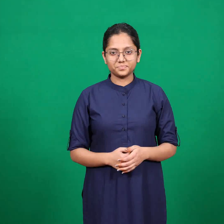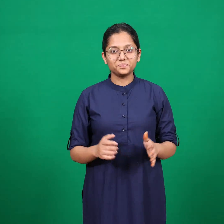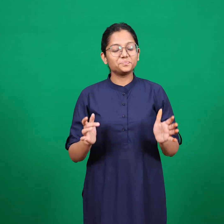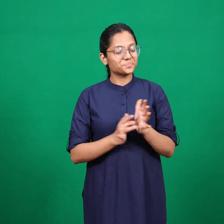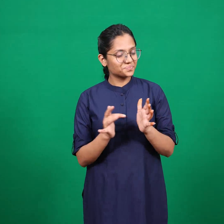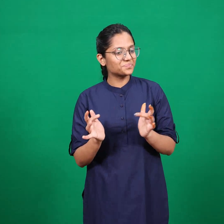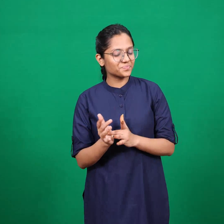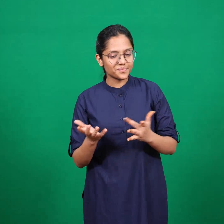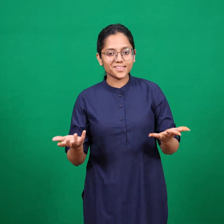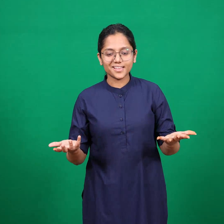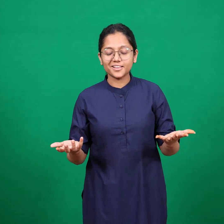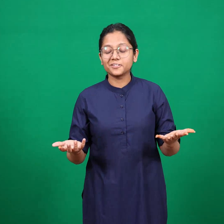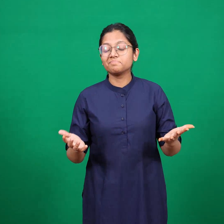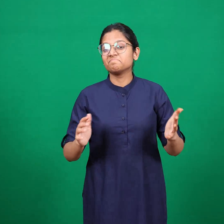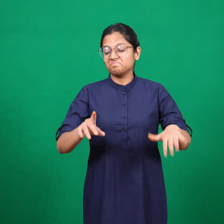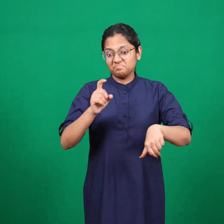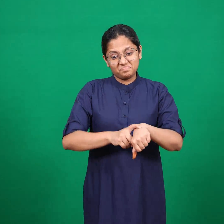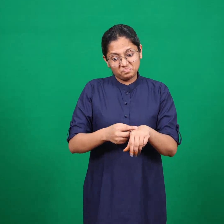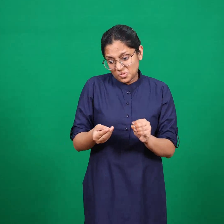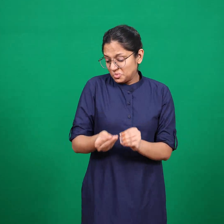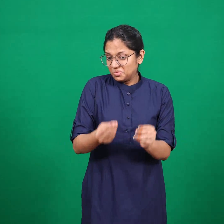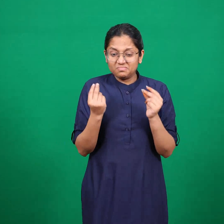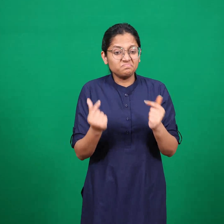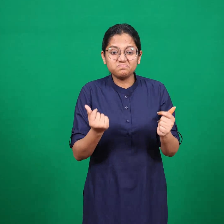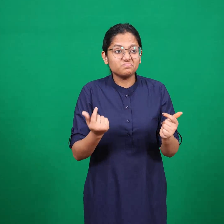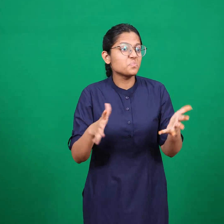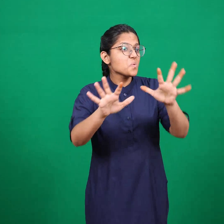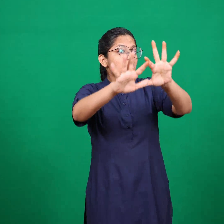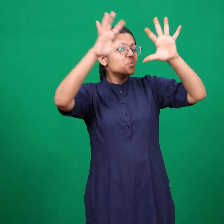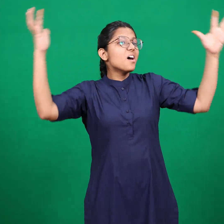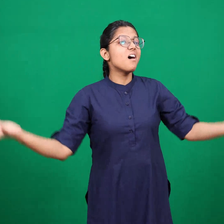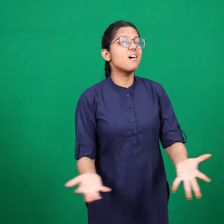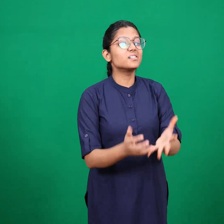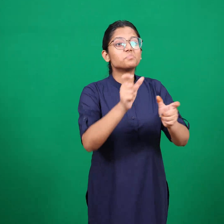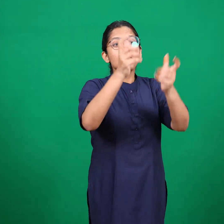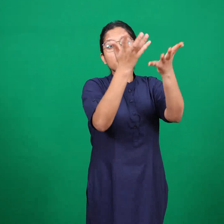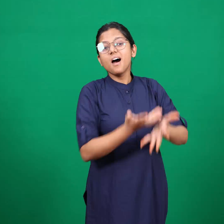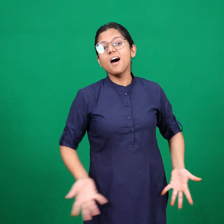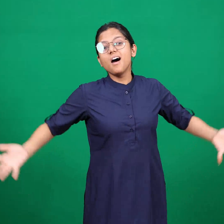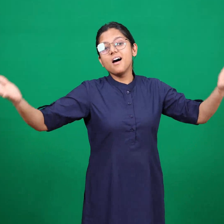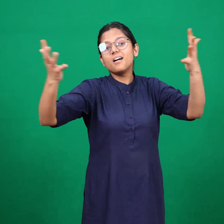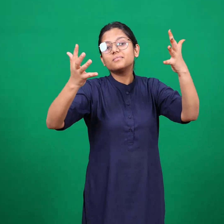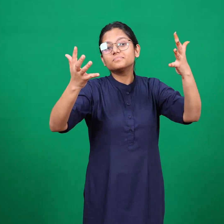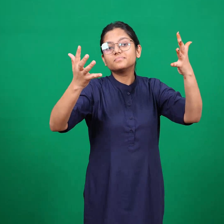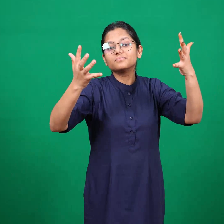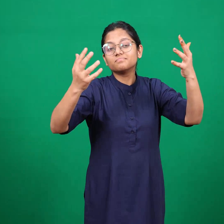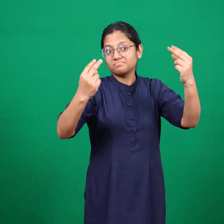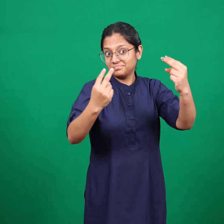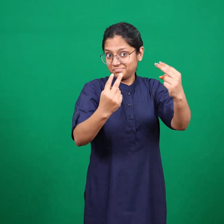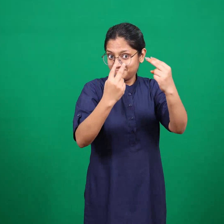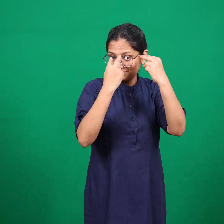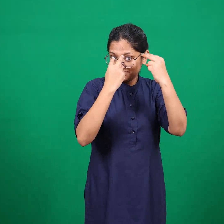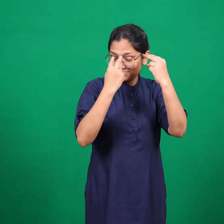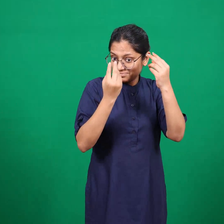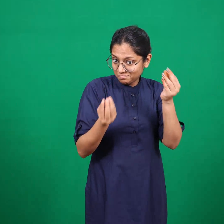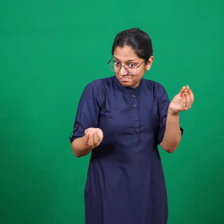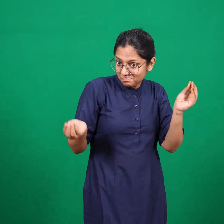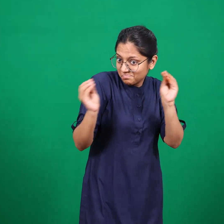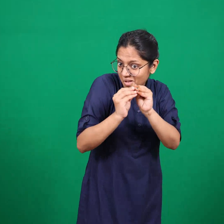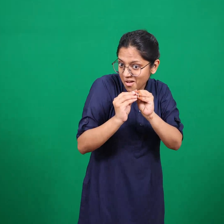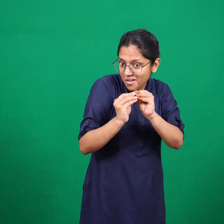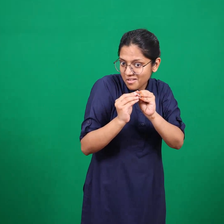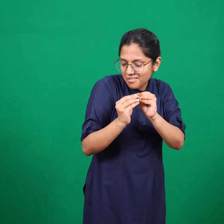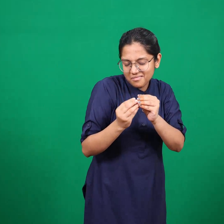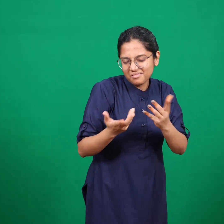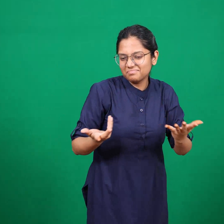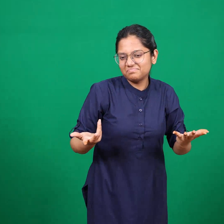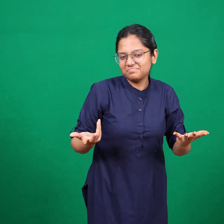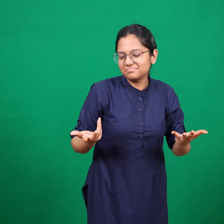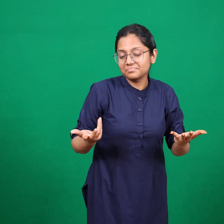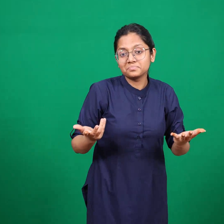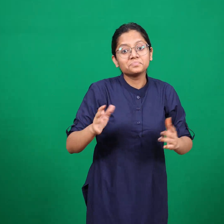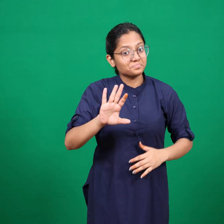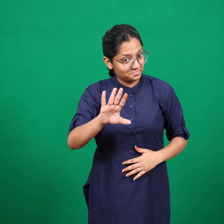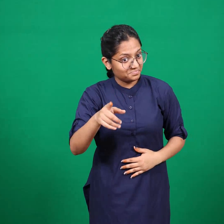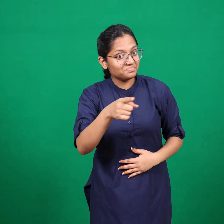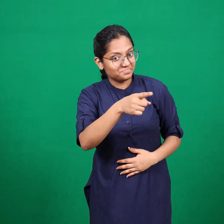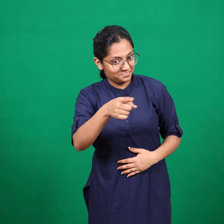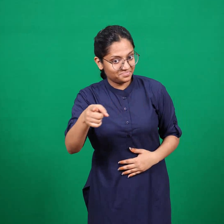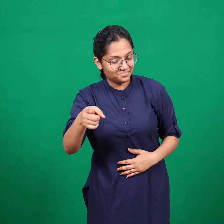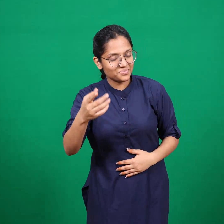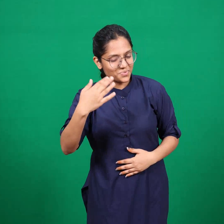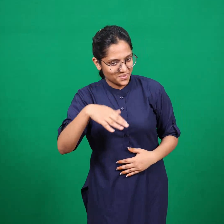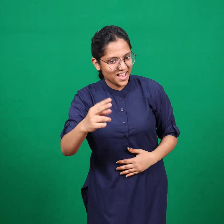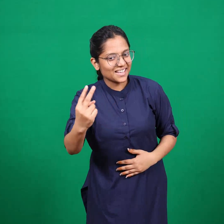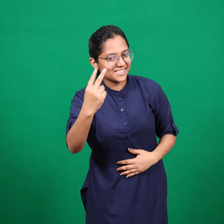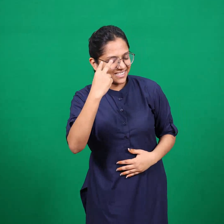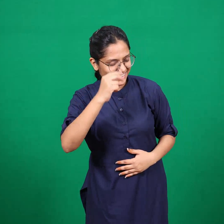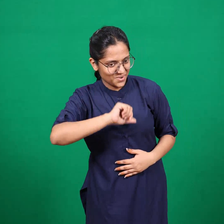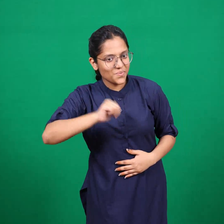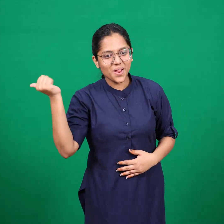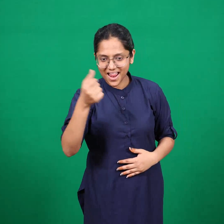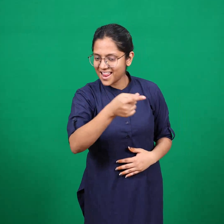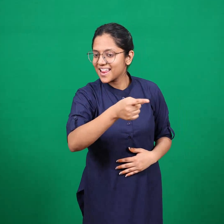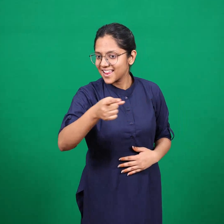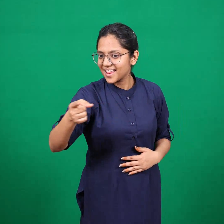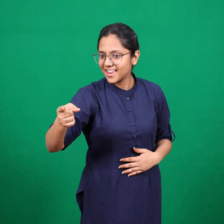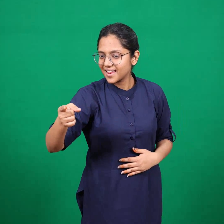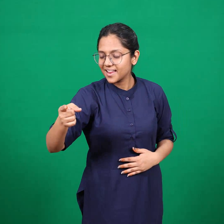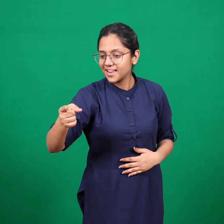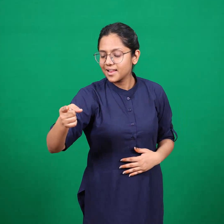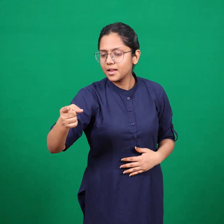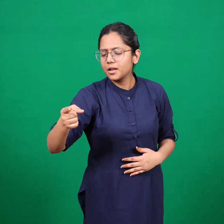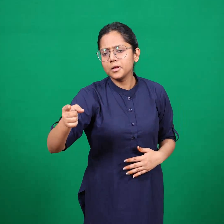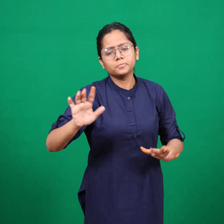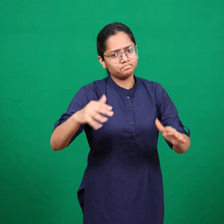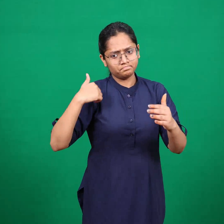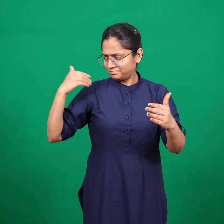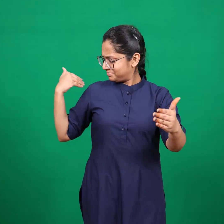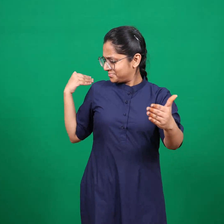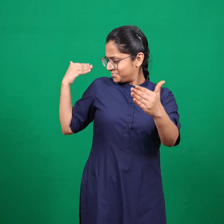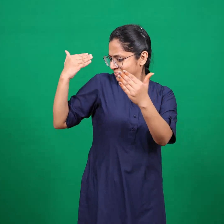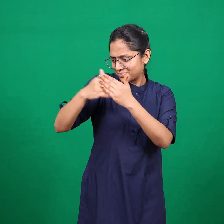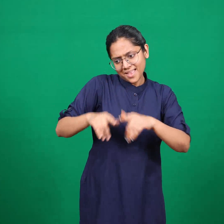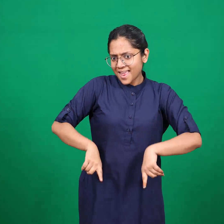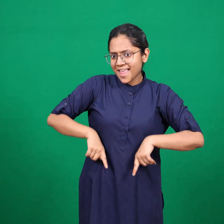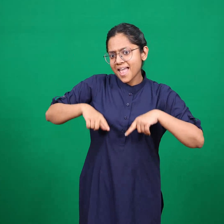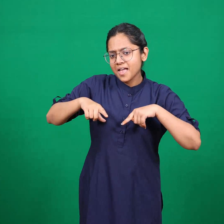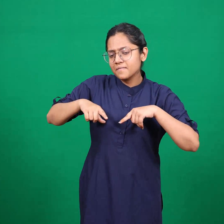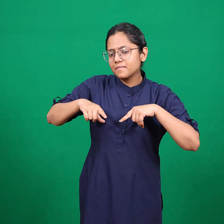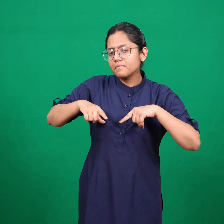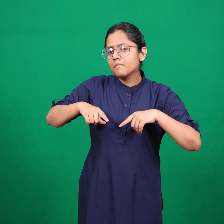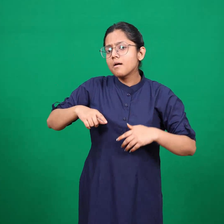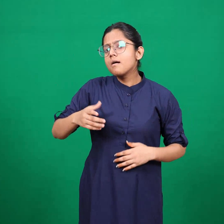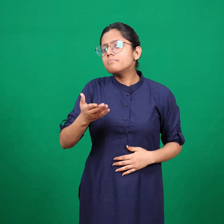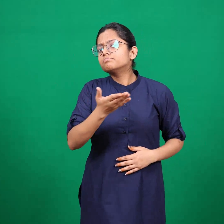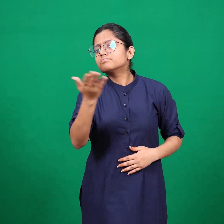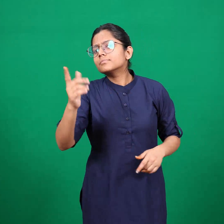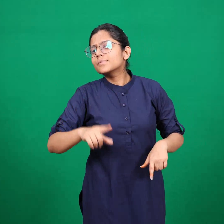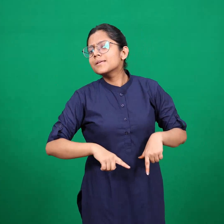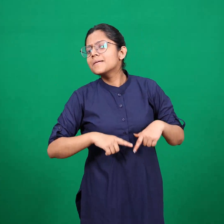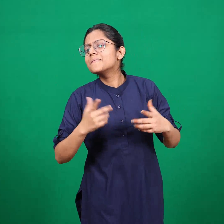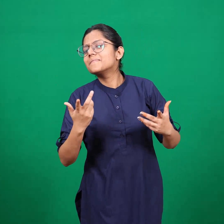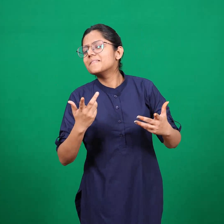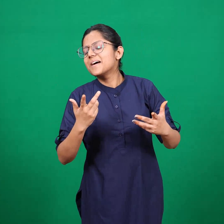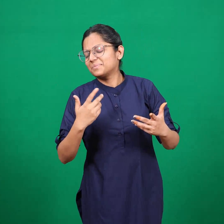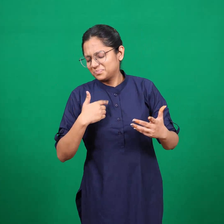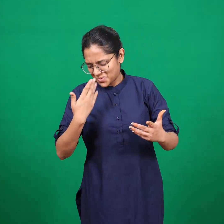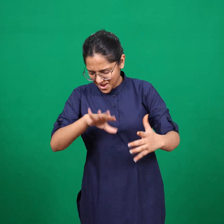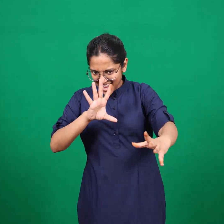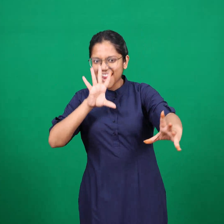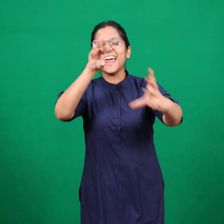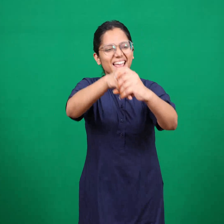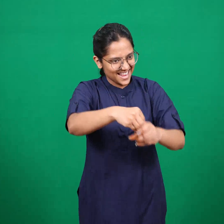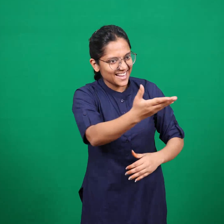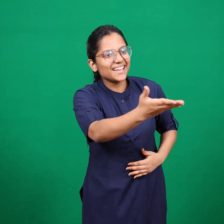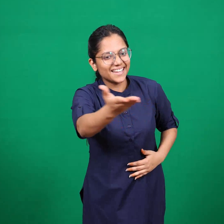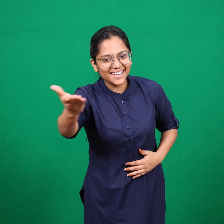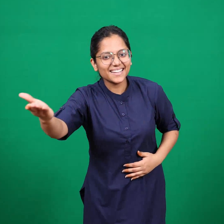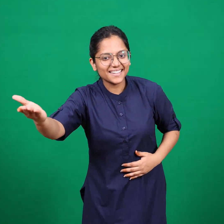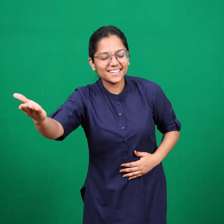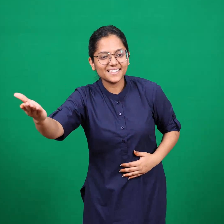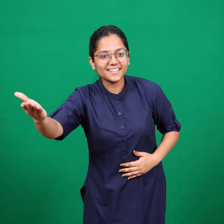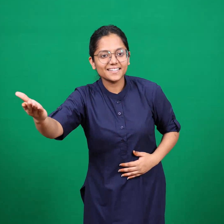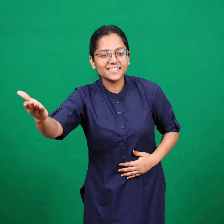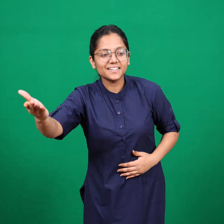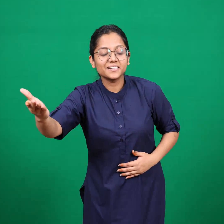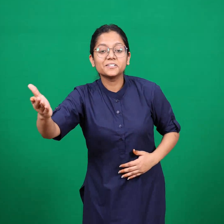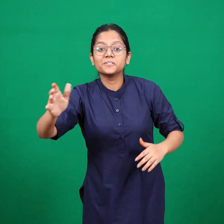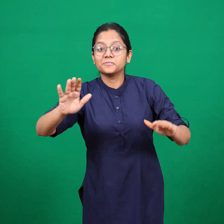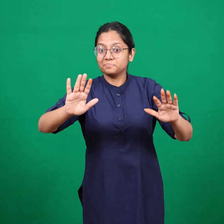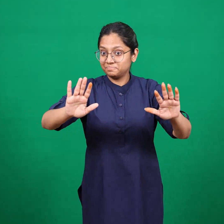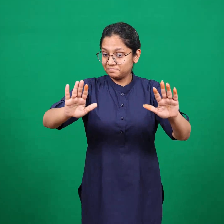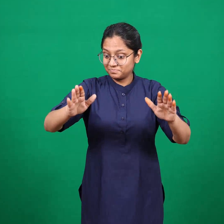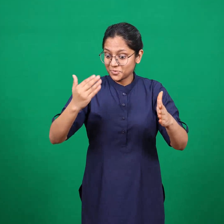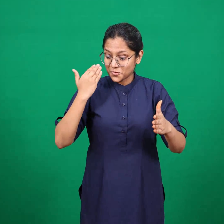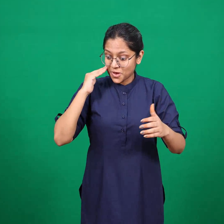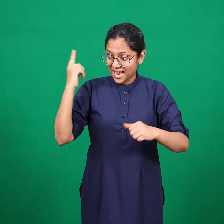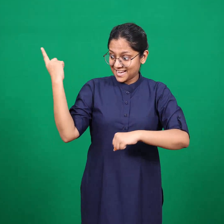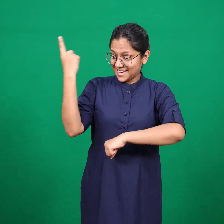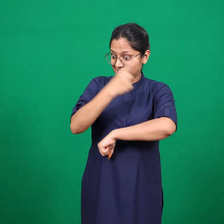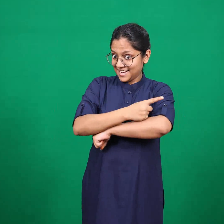In a little while the world will see Me no more, but you will see Me. Because I live, you also will live.